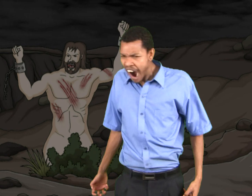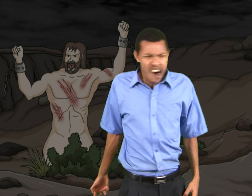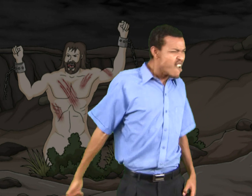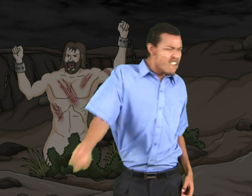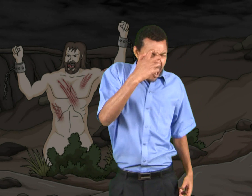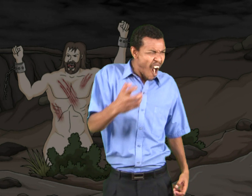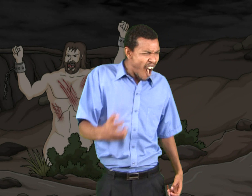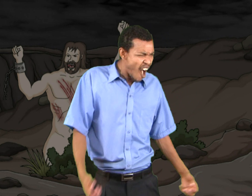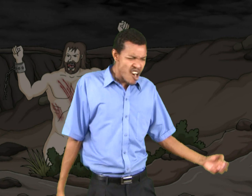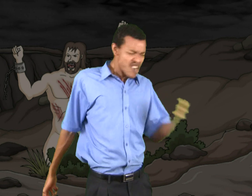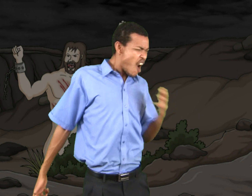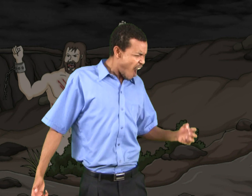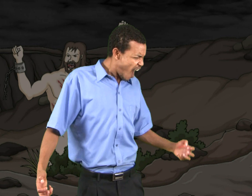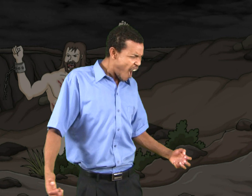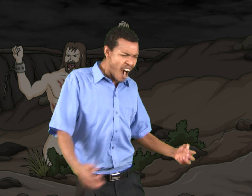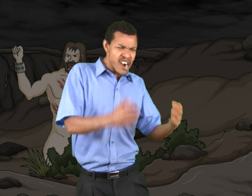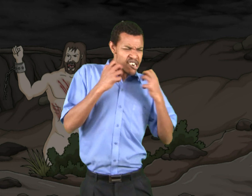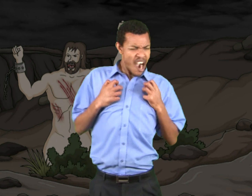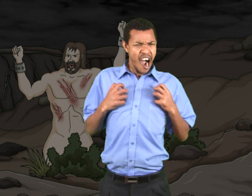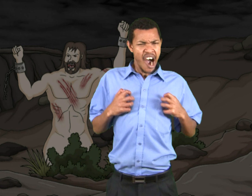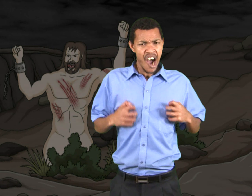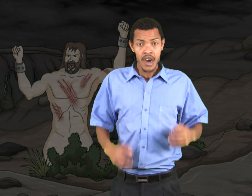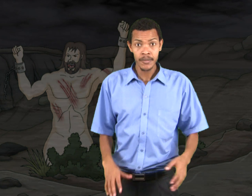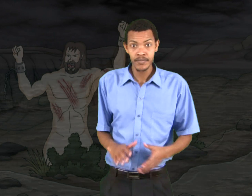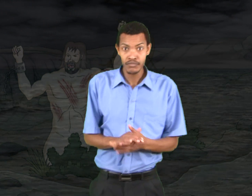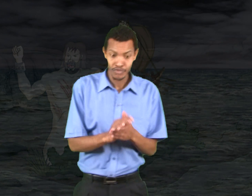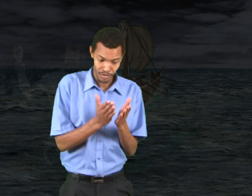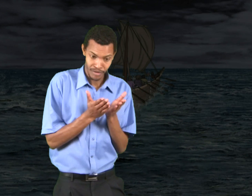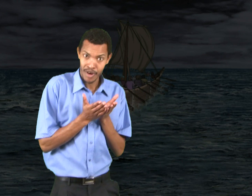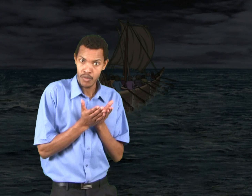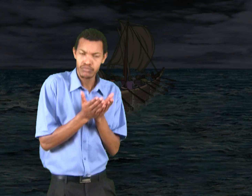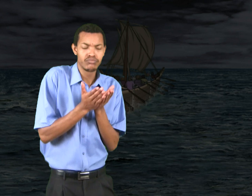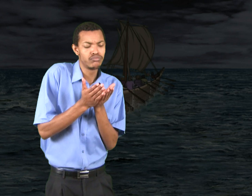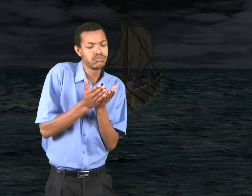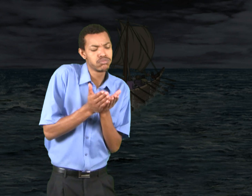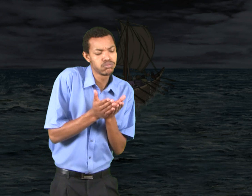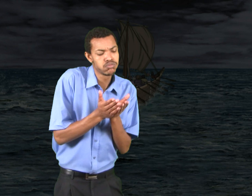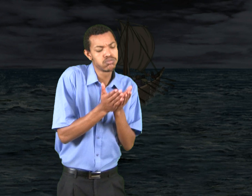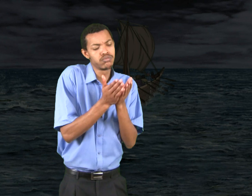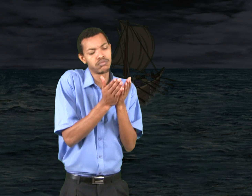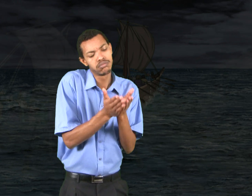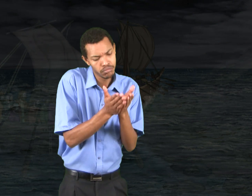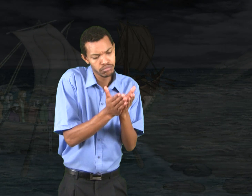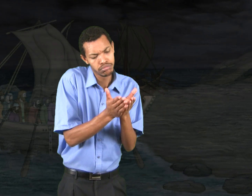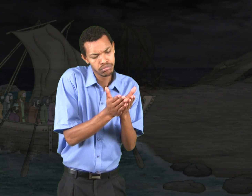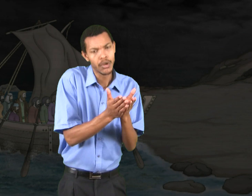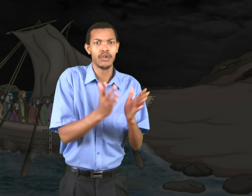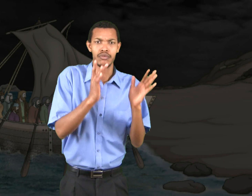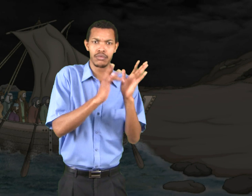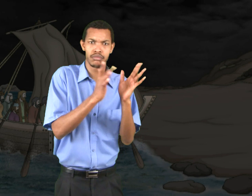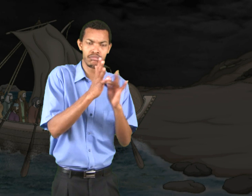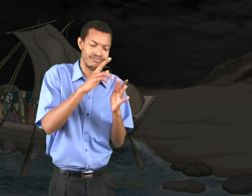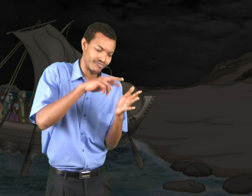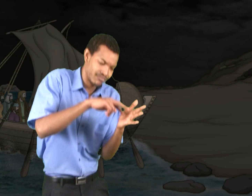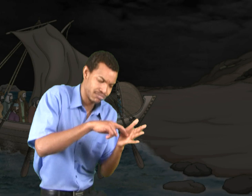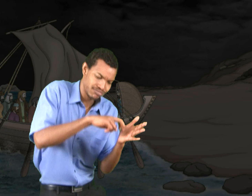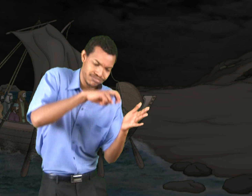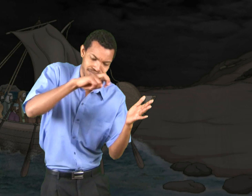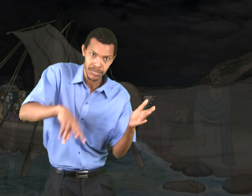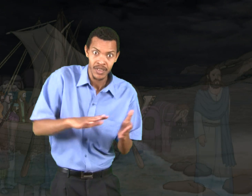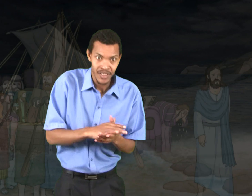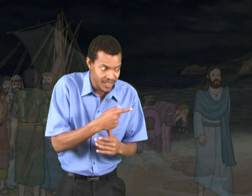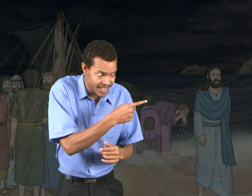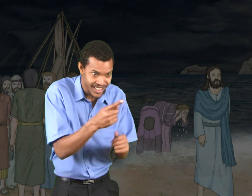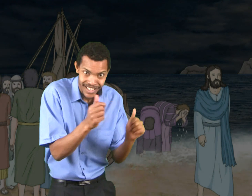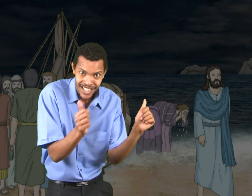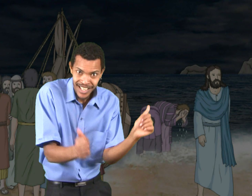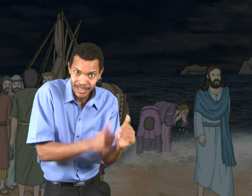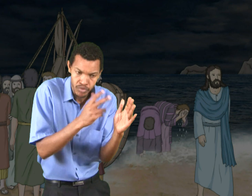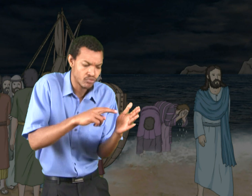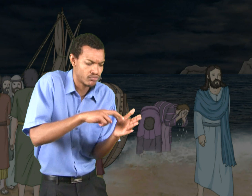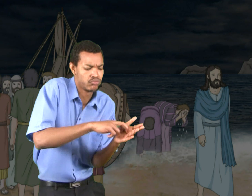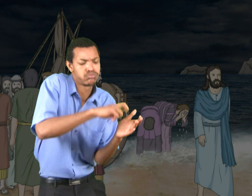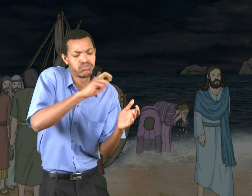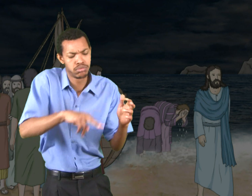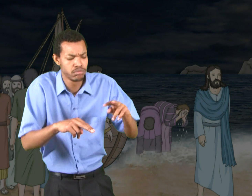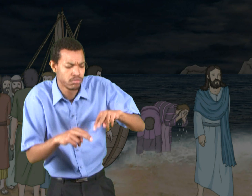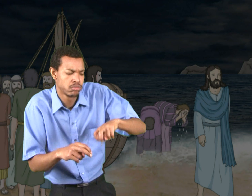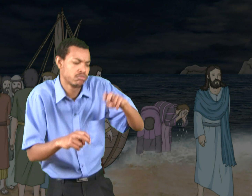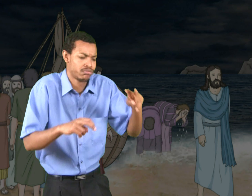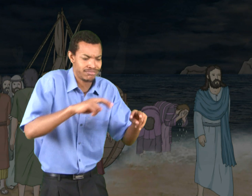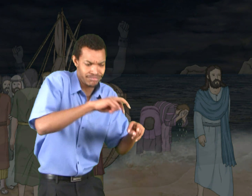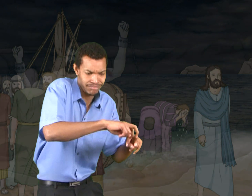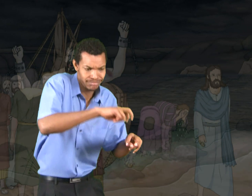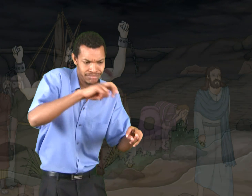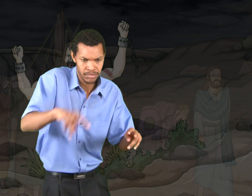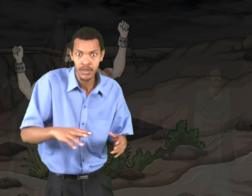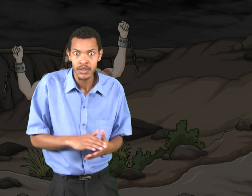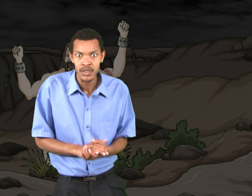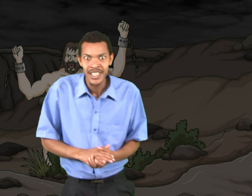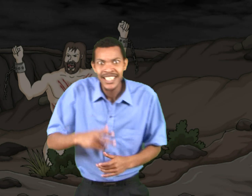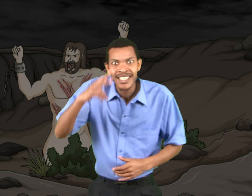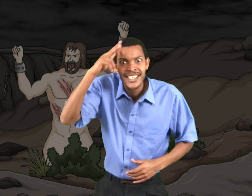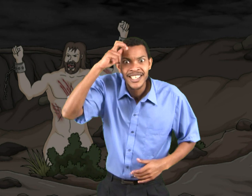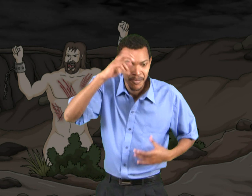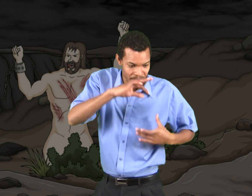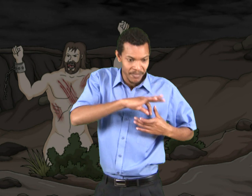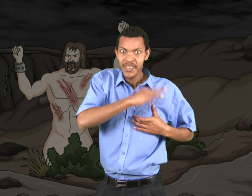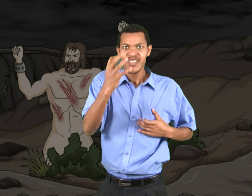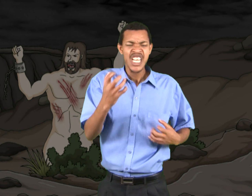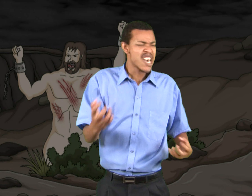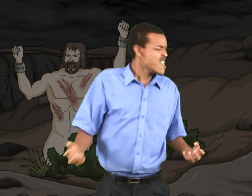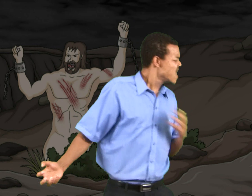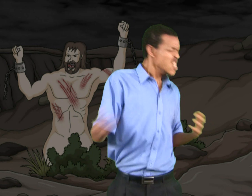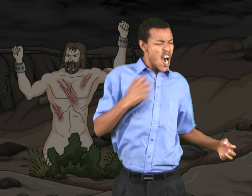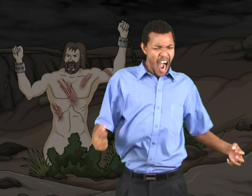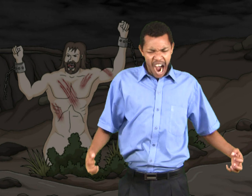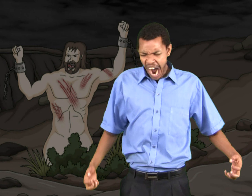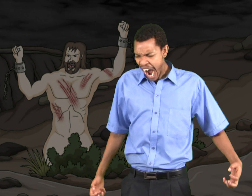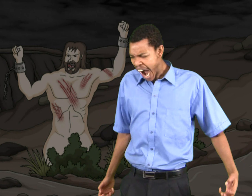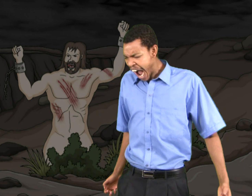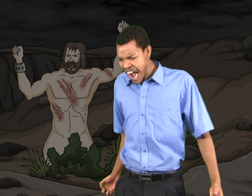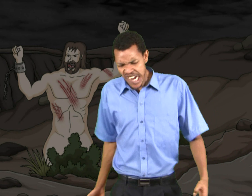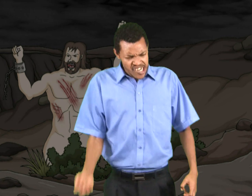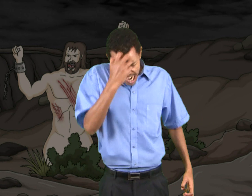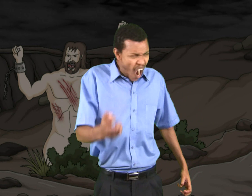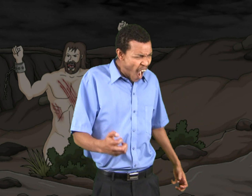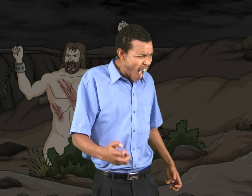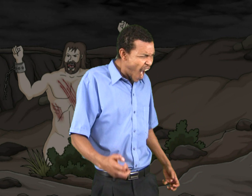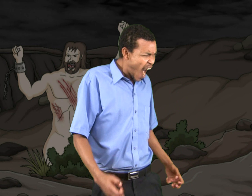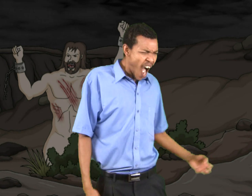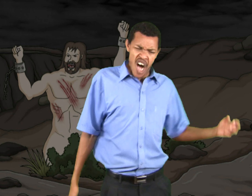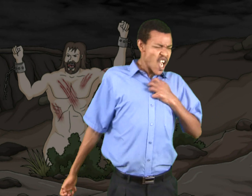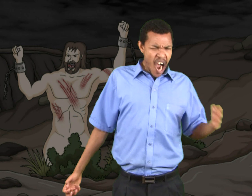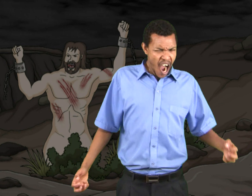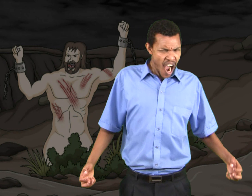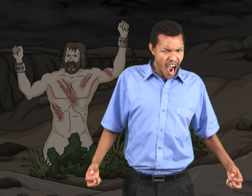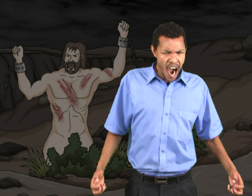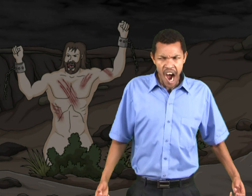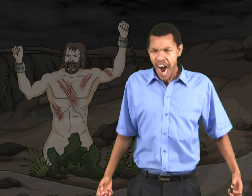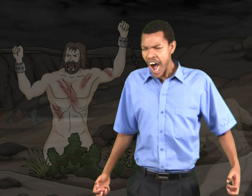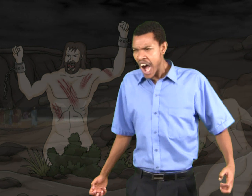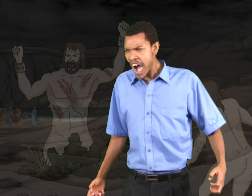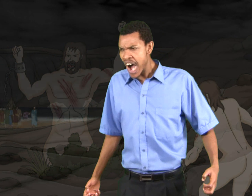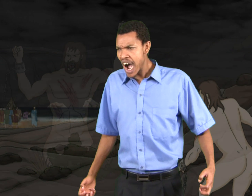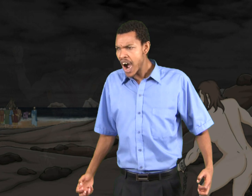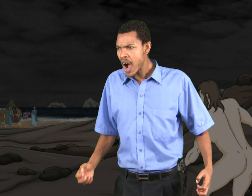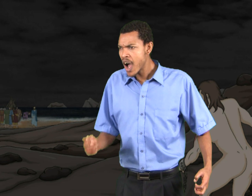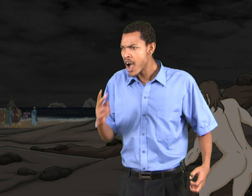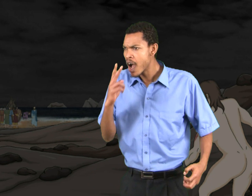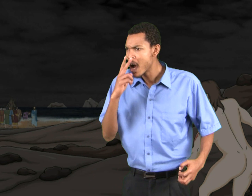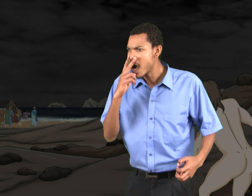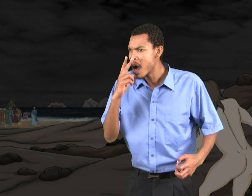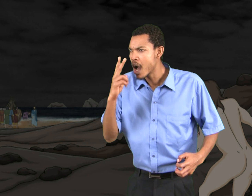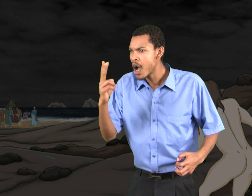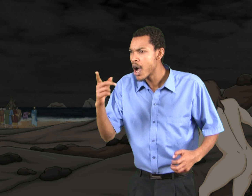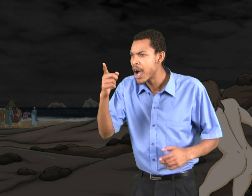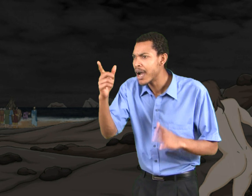When the man saw Jesus from a distance, he ran and fell on his knees before Him.